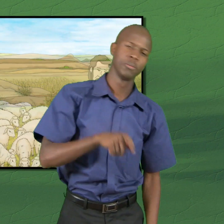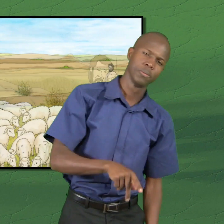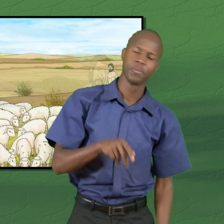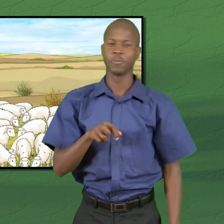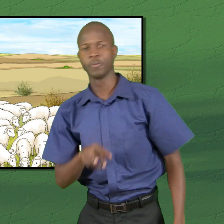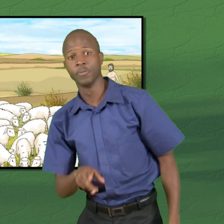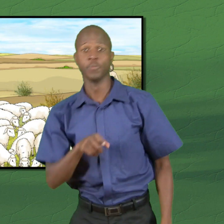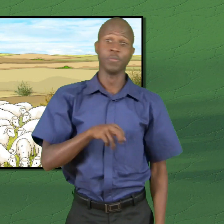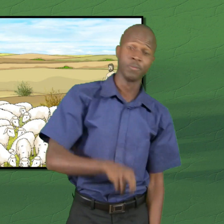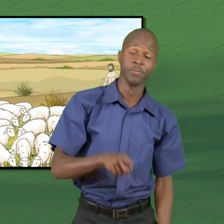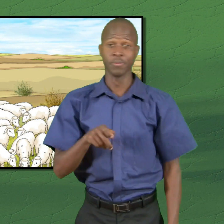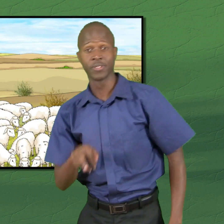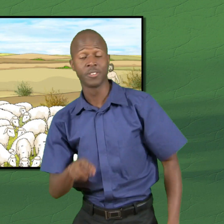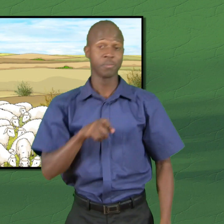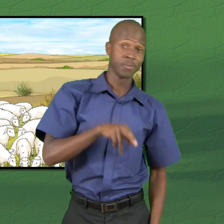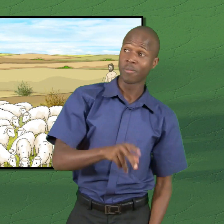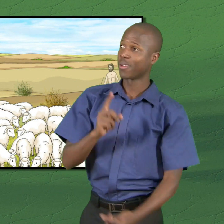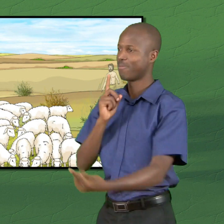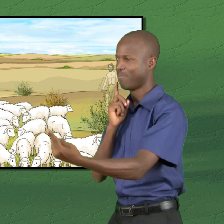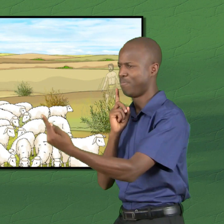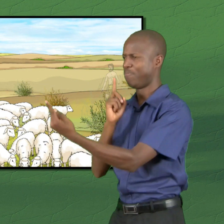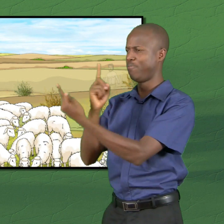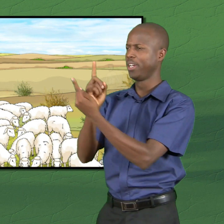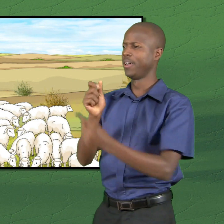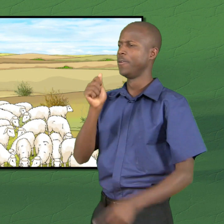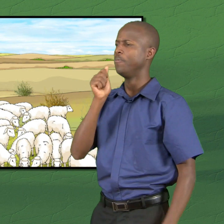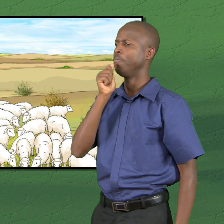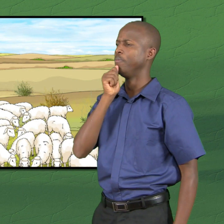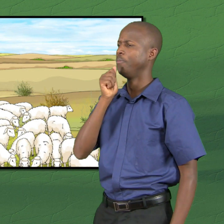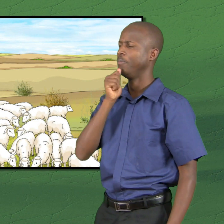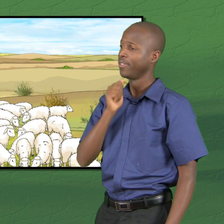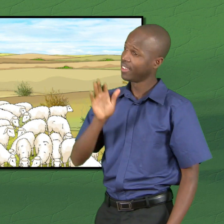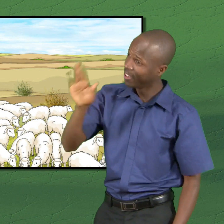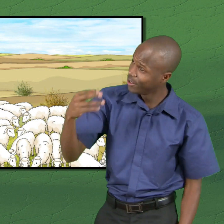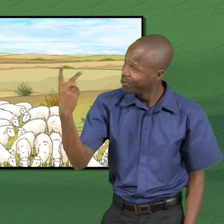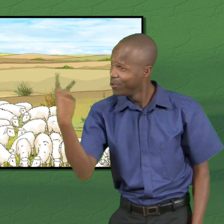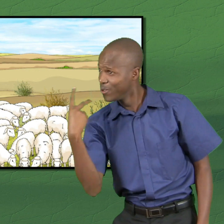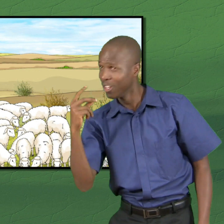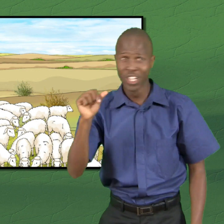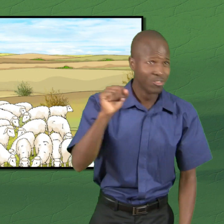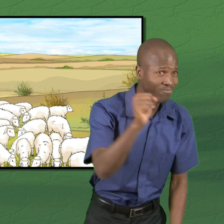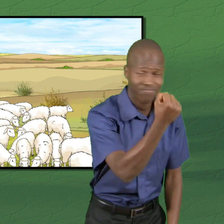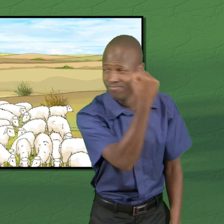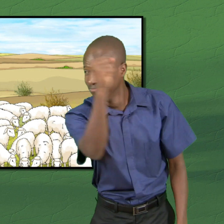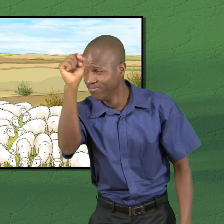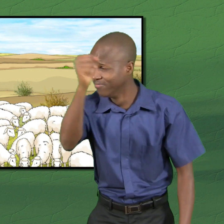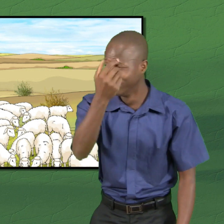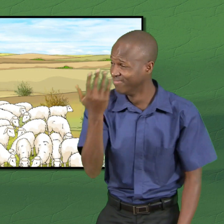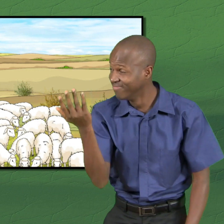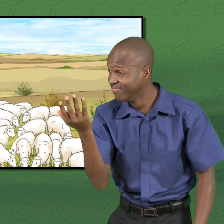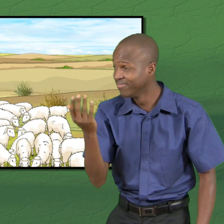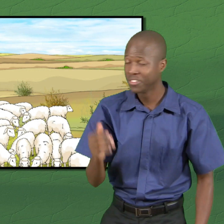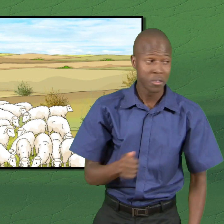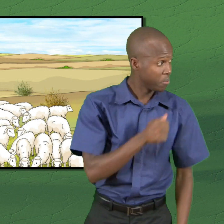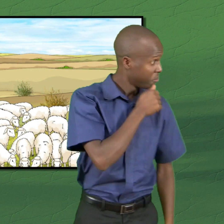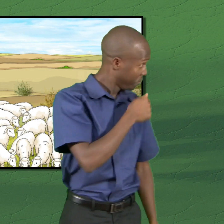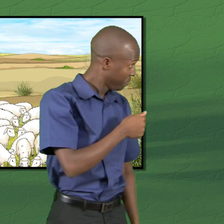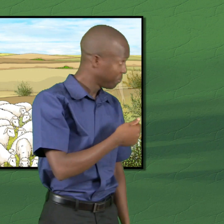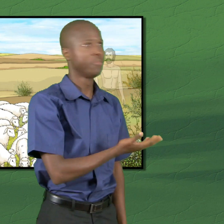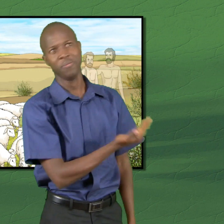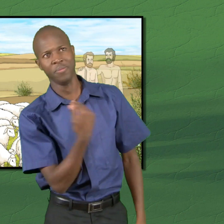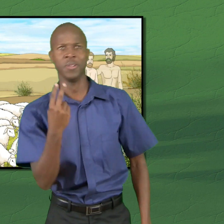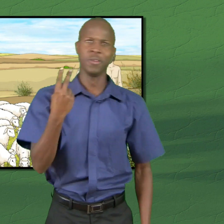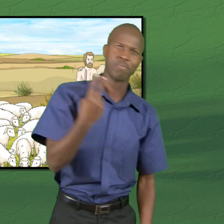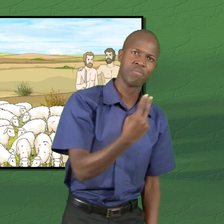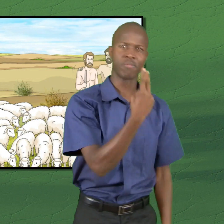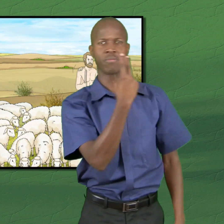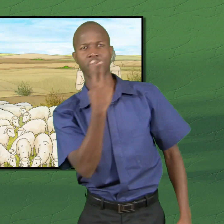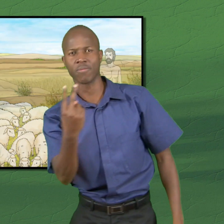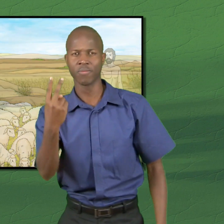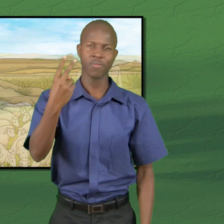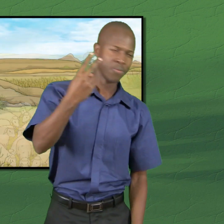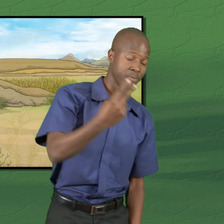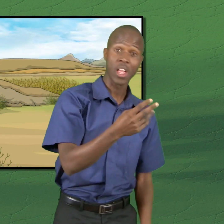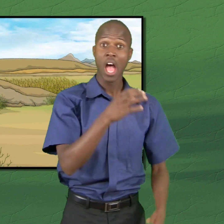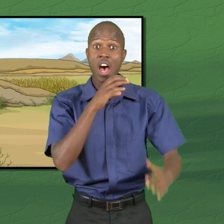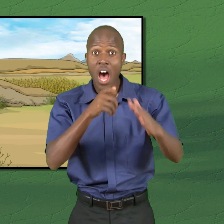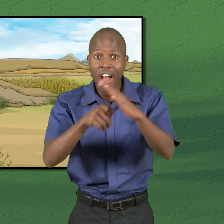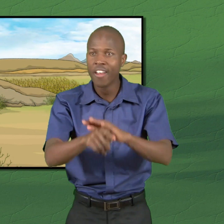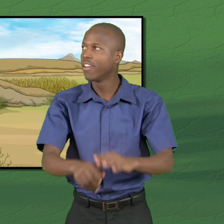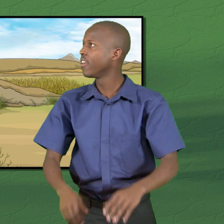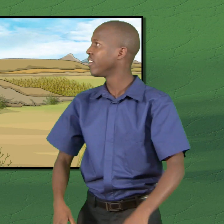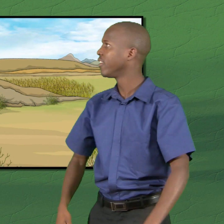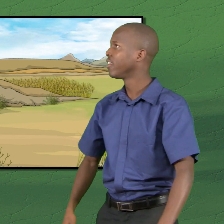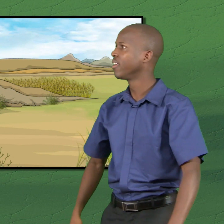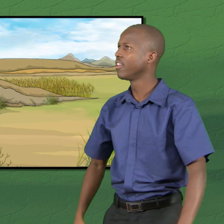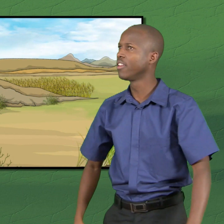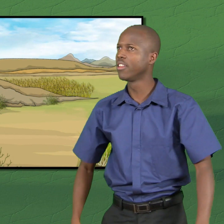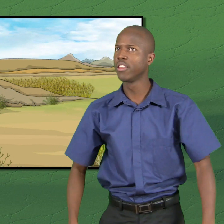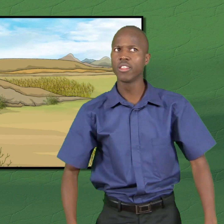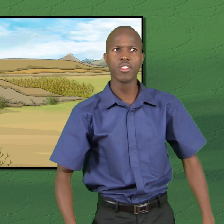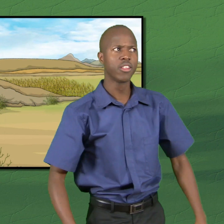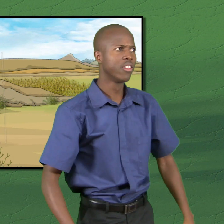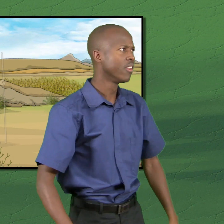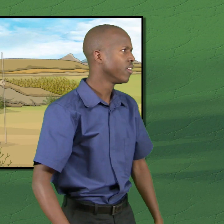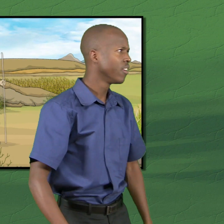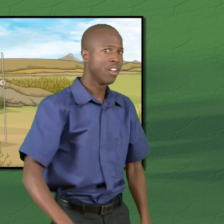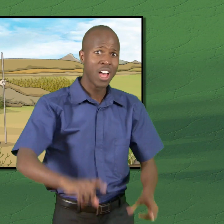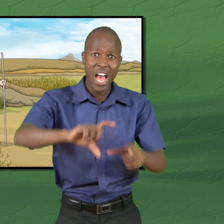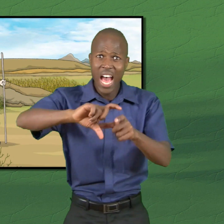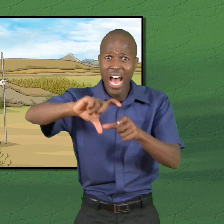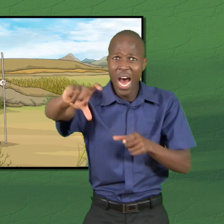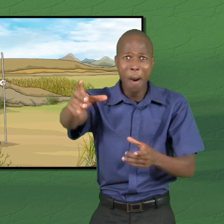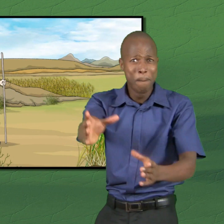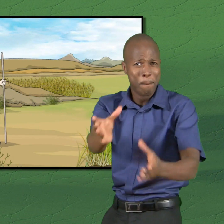Then Cain said to his brother Abel, “Let us go out to the field.”